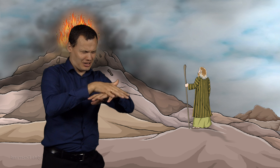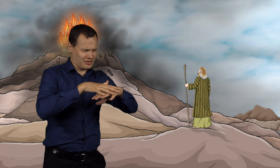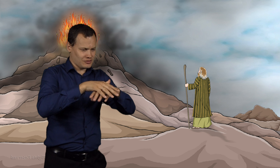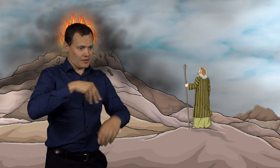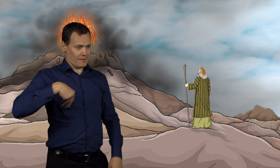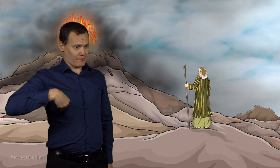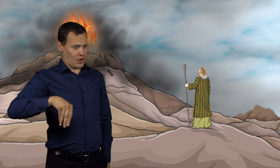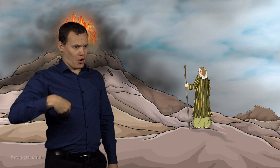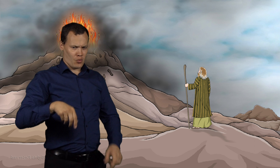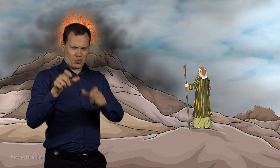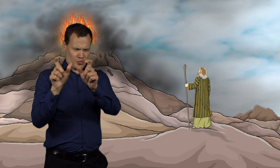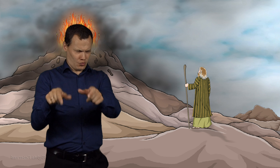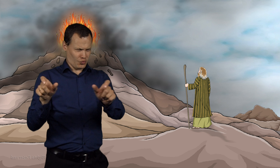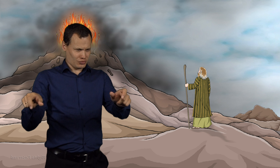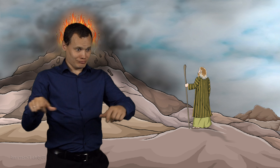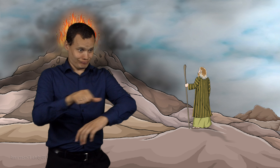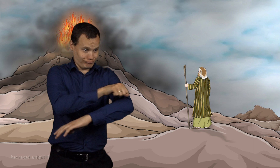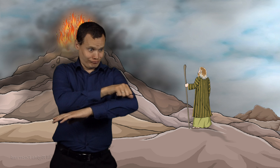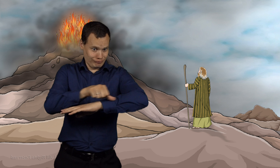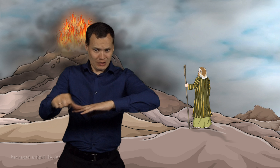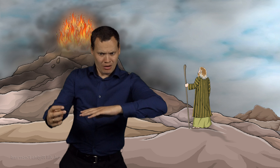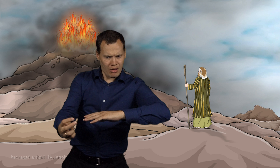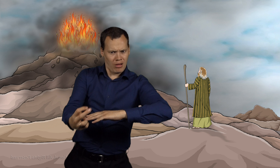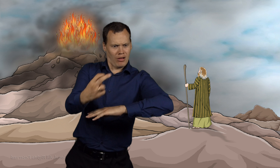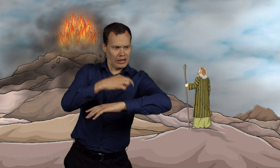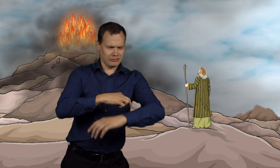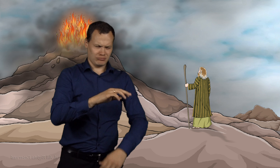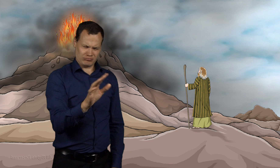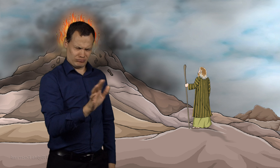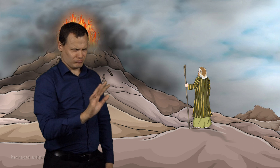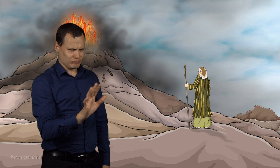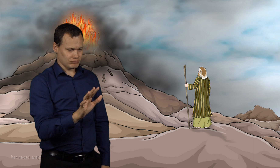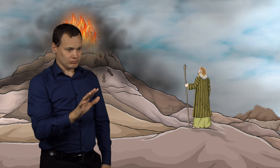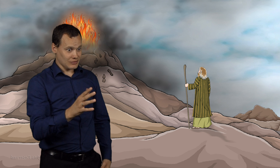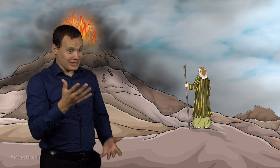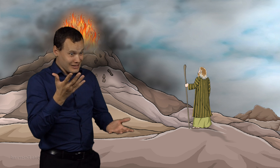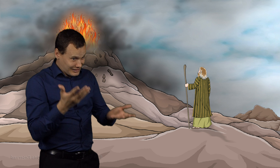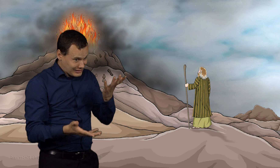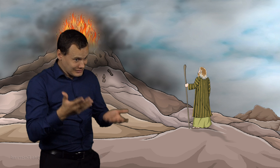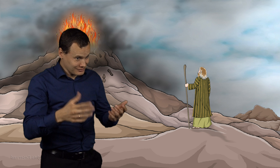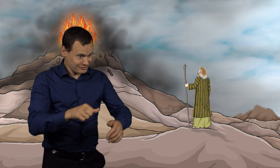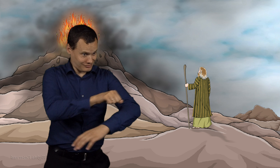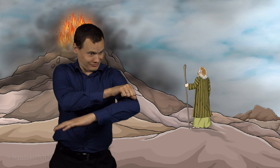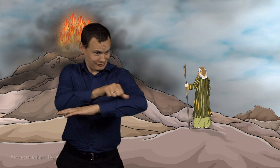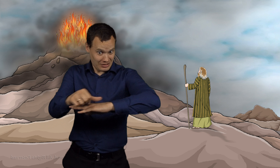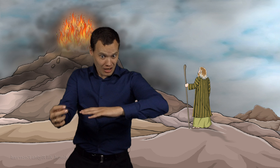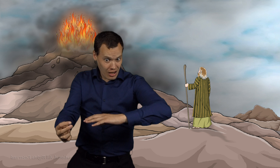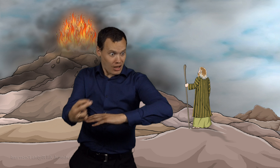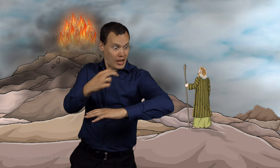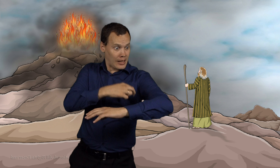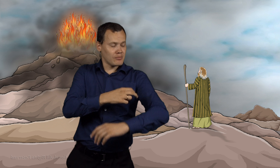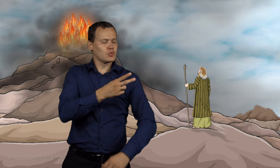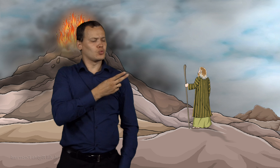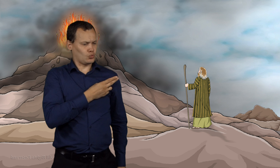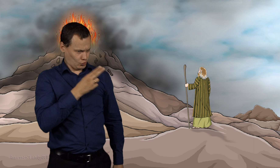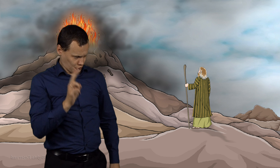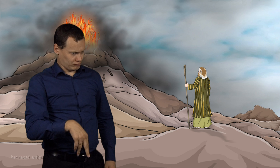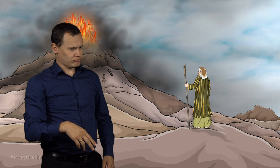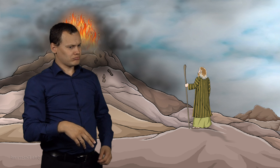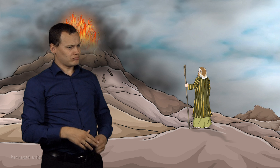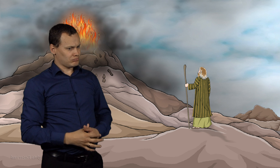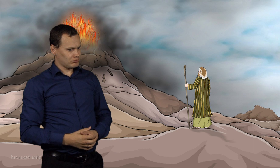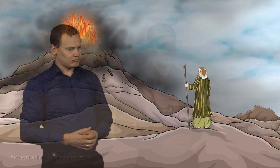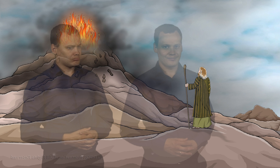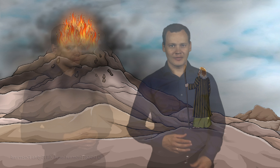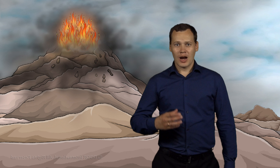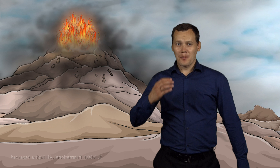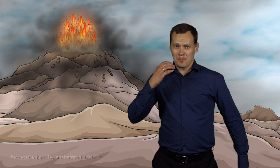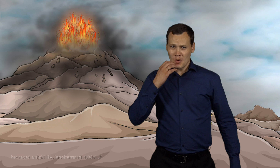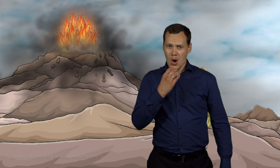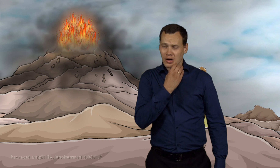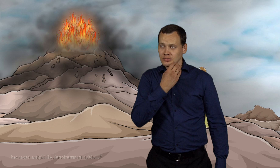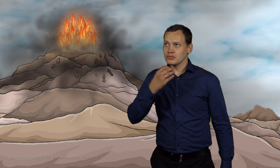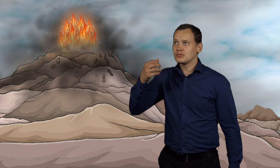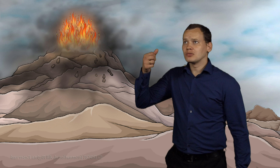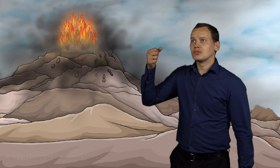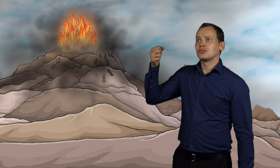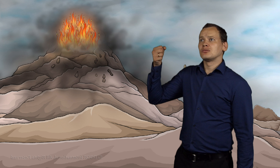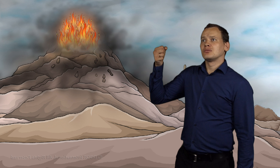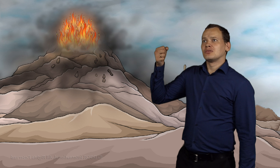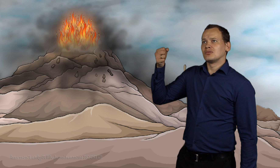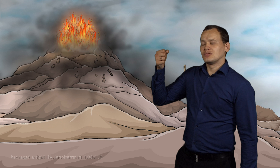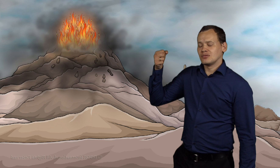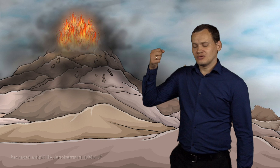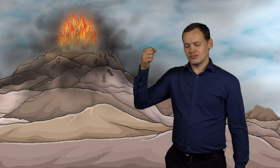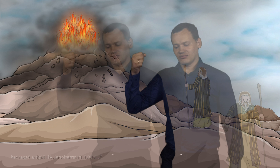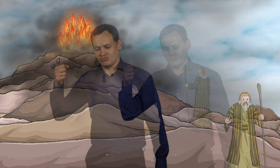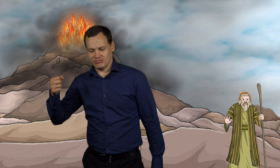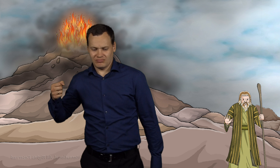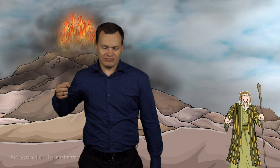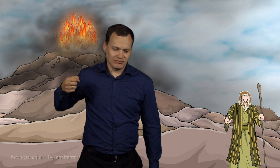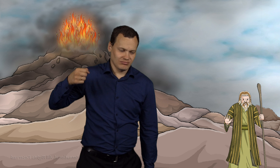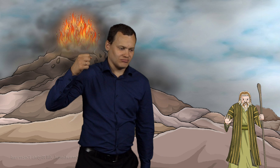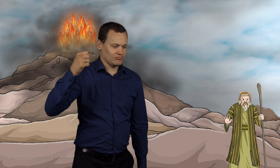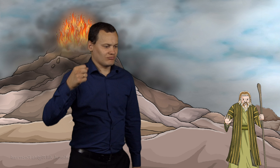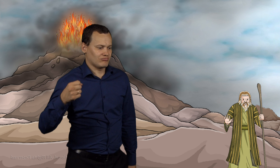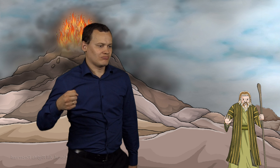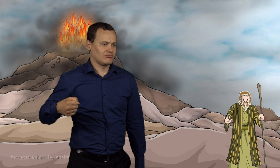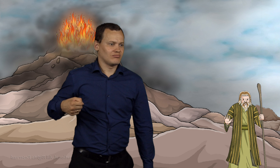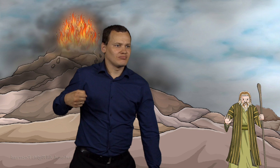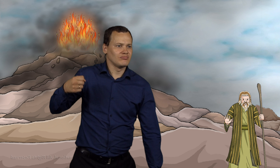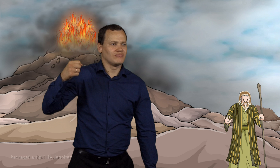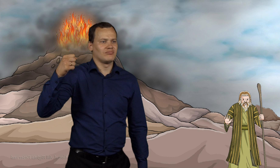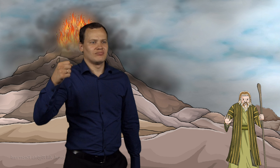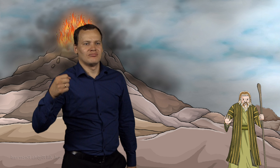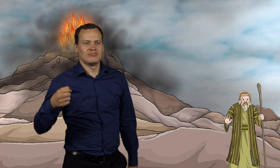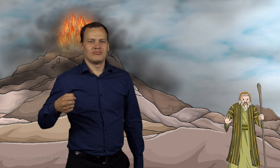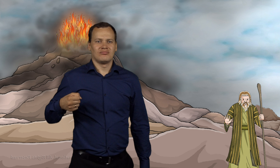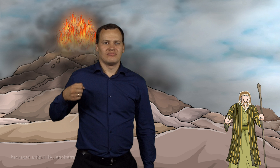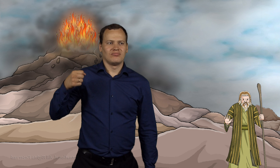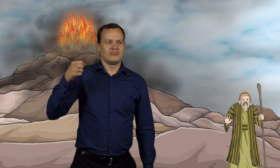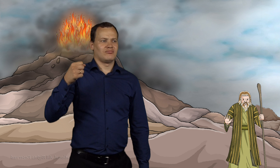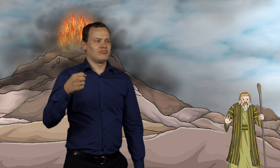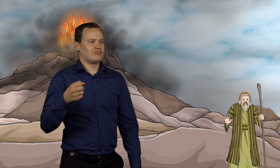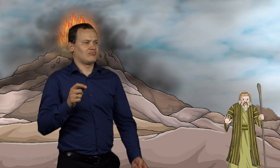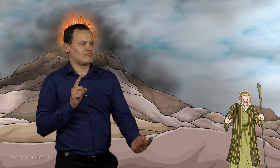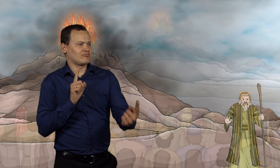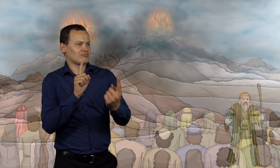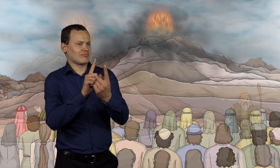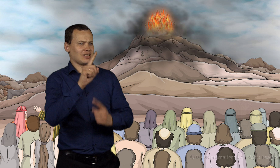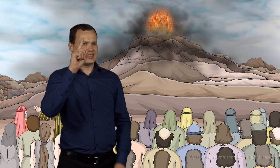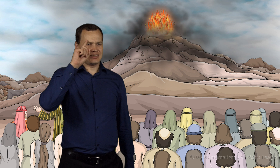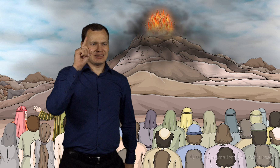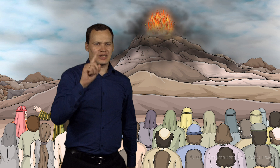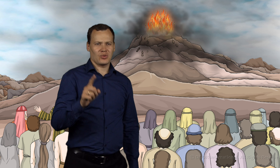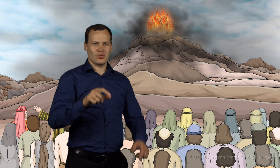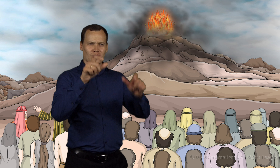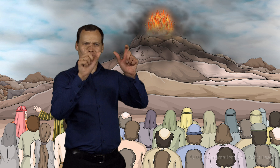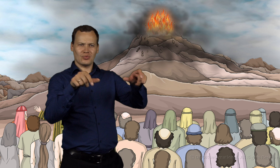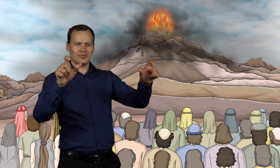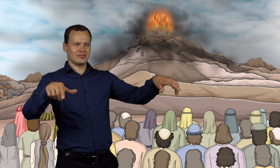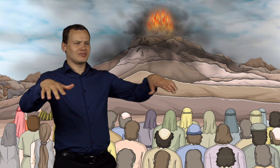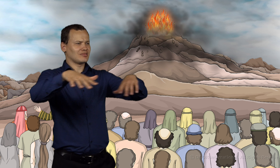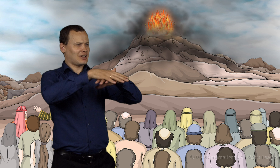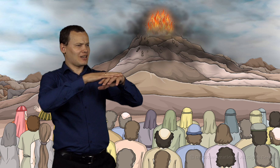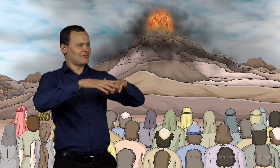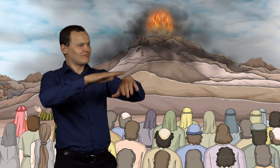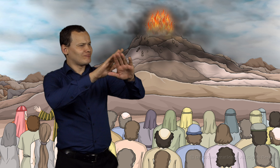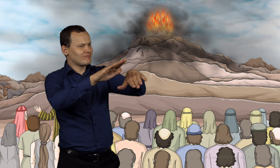But the priests and the people must not break through to come up to the LORD, or He will break out against them.”